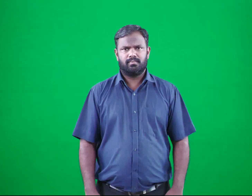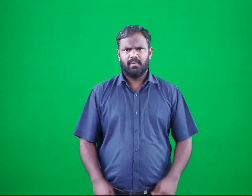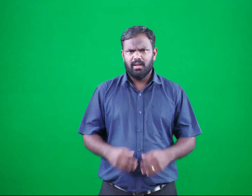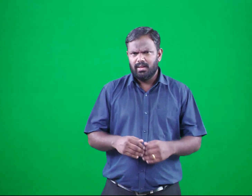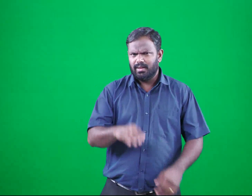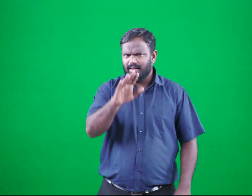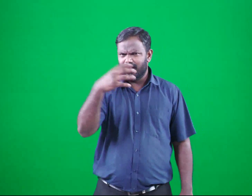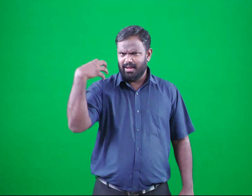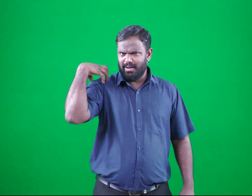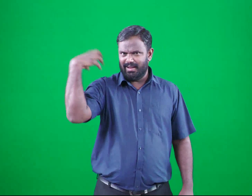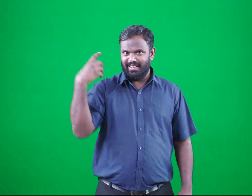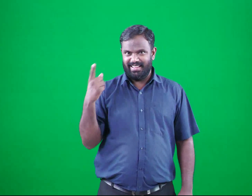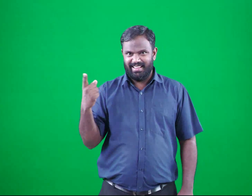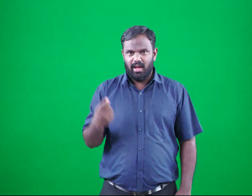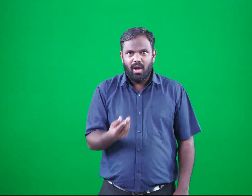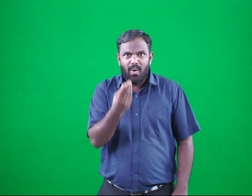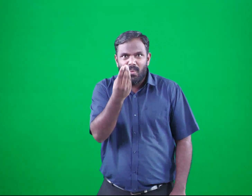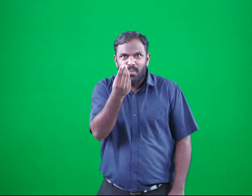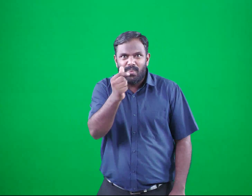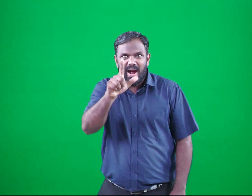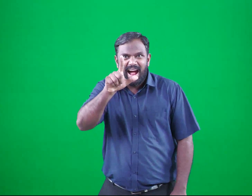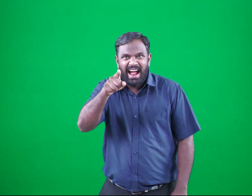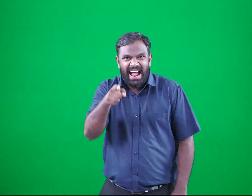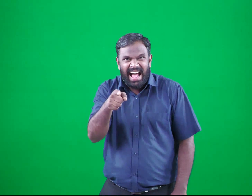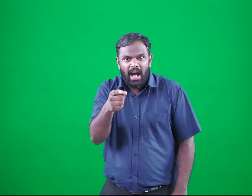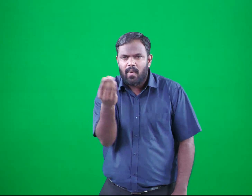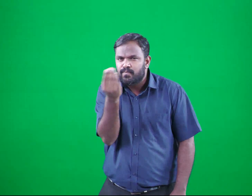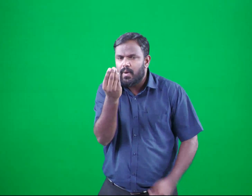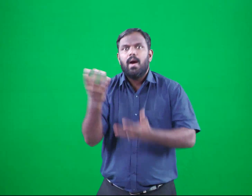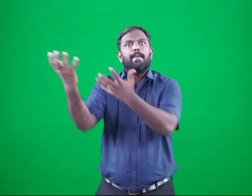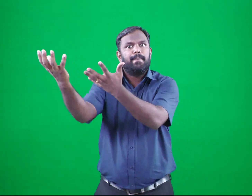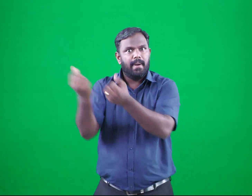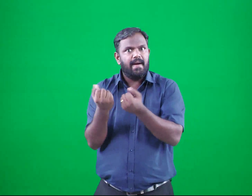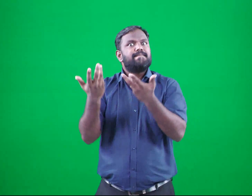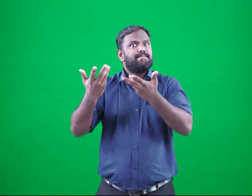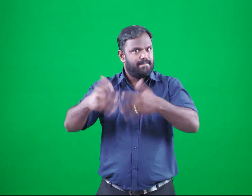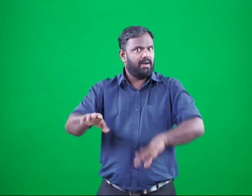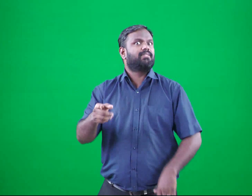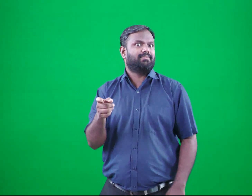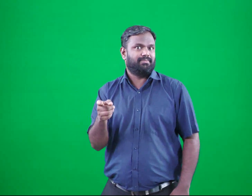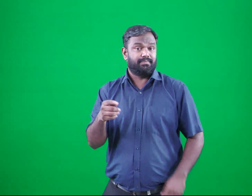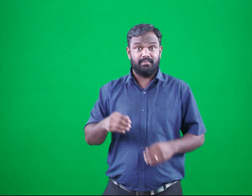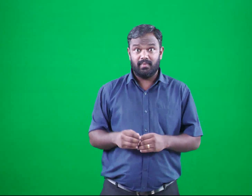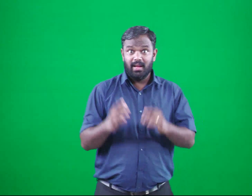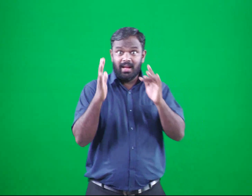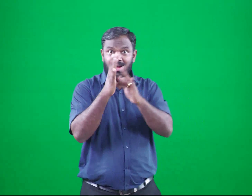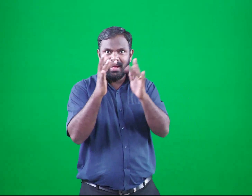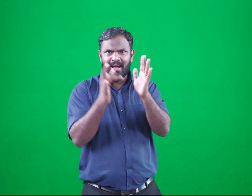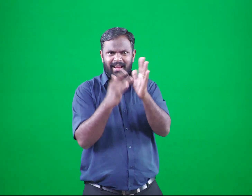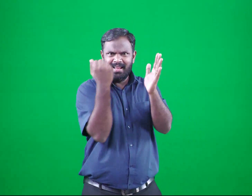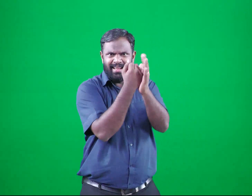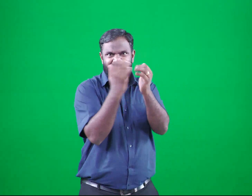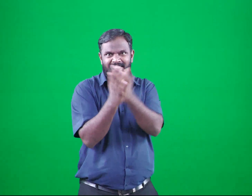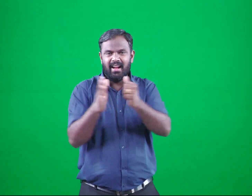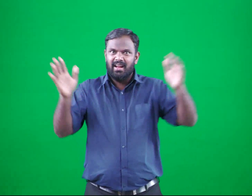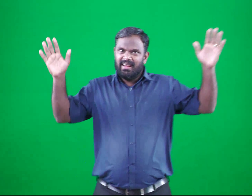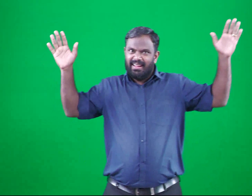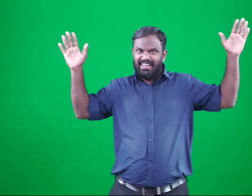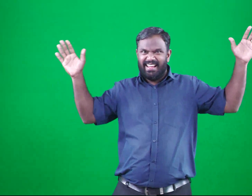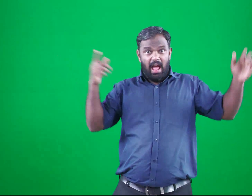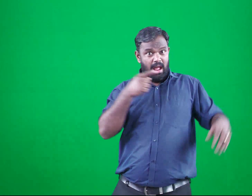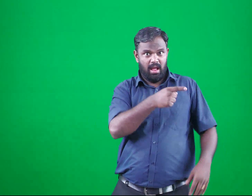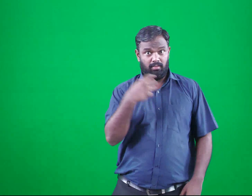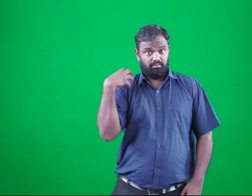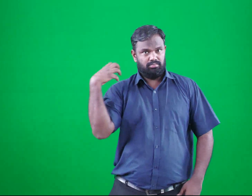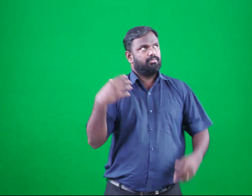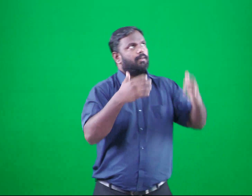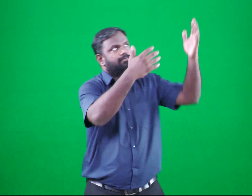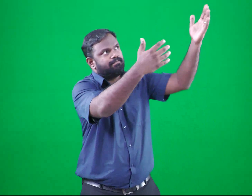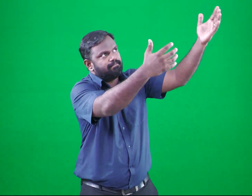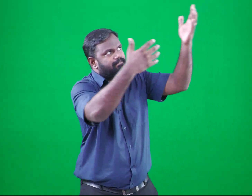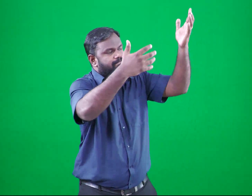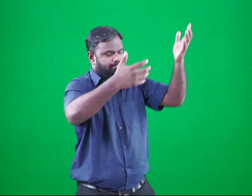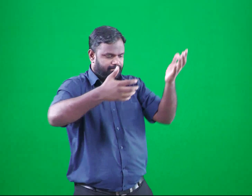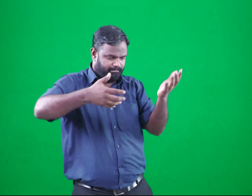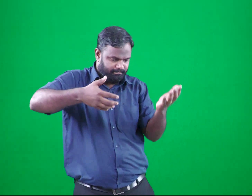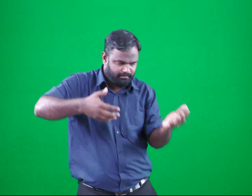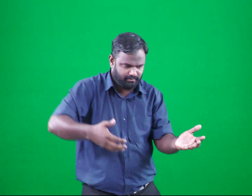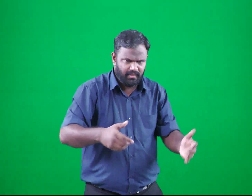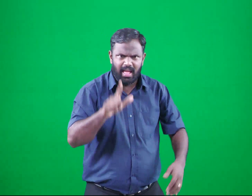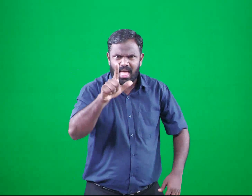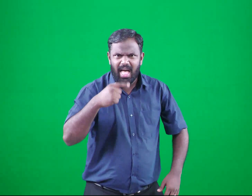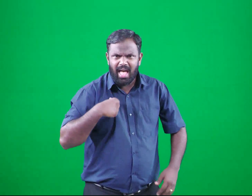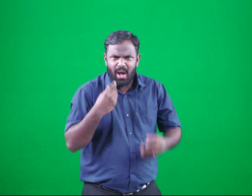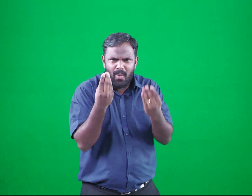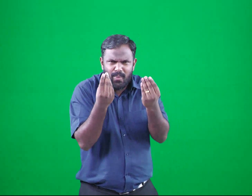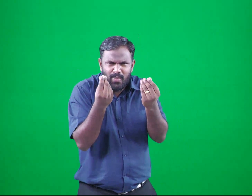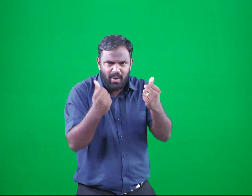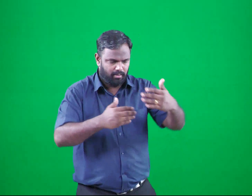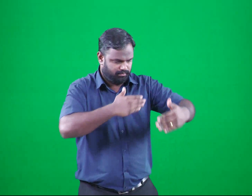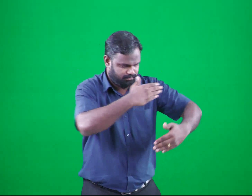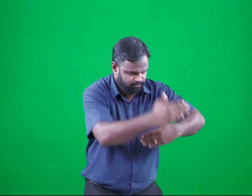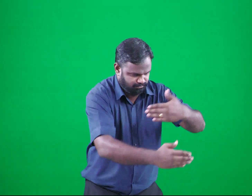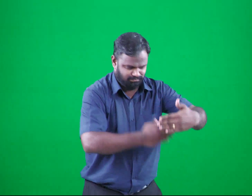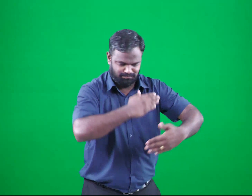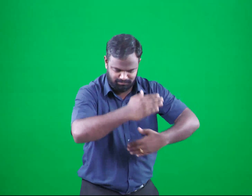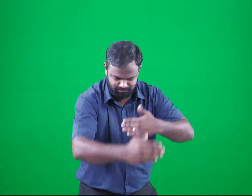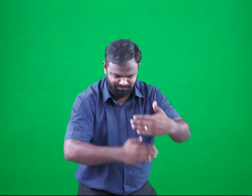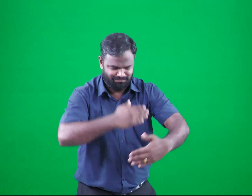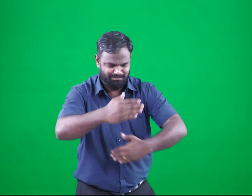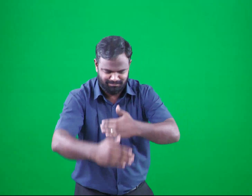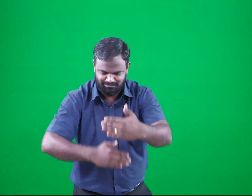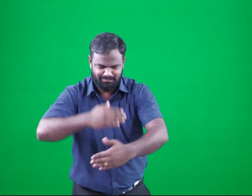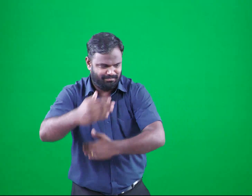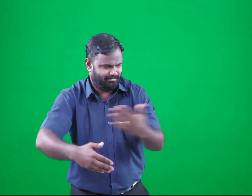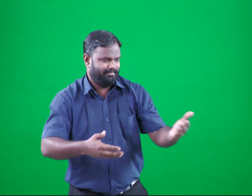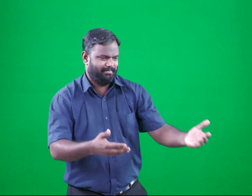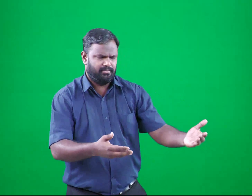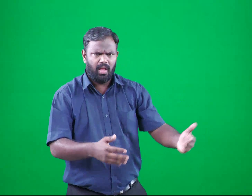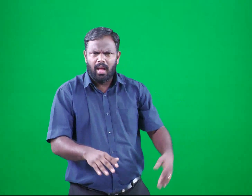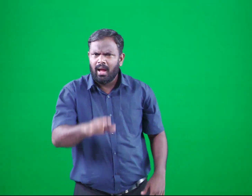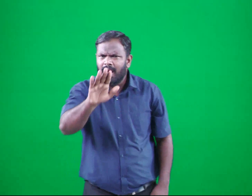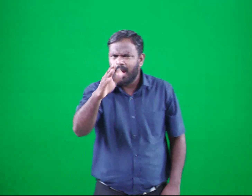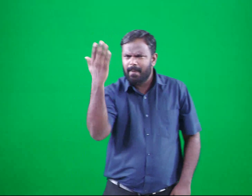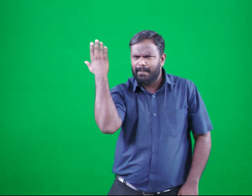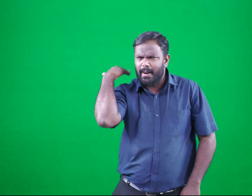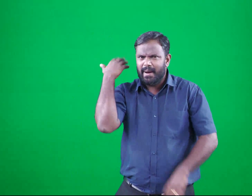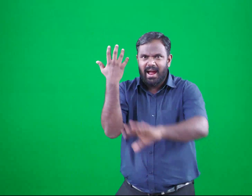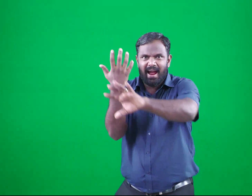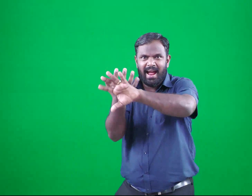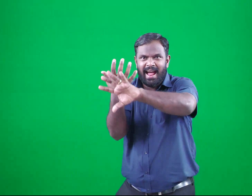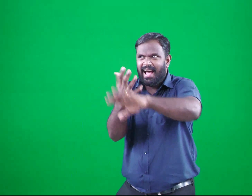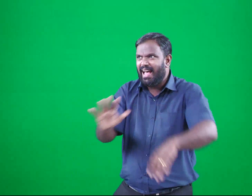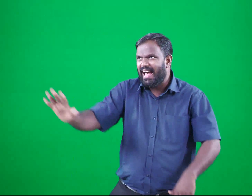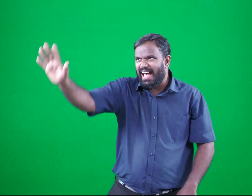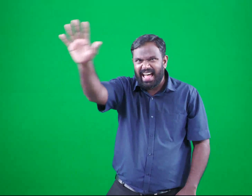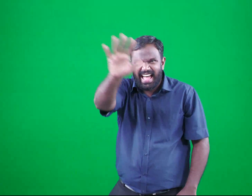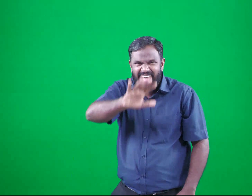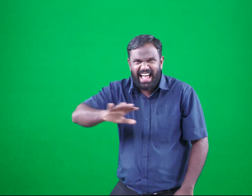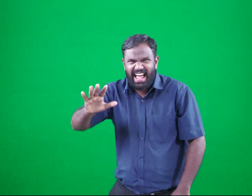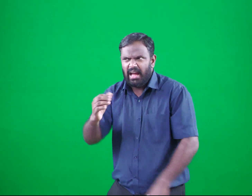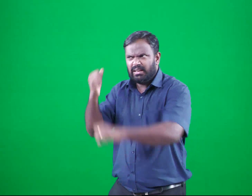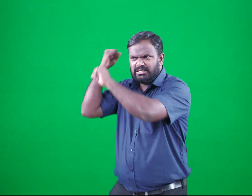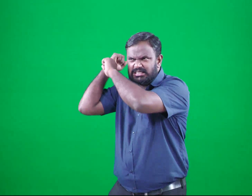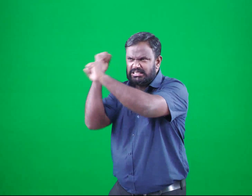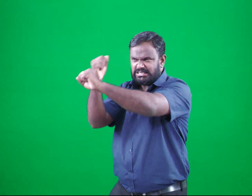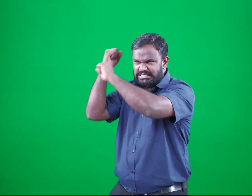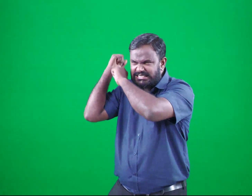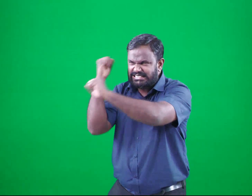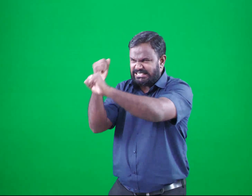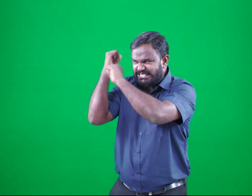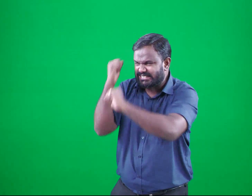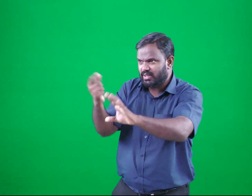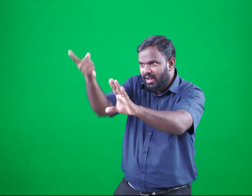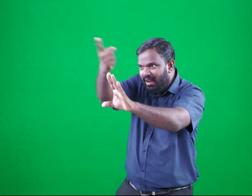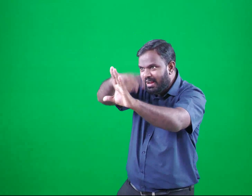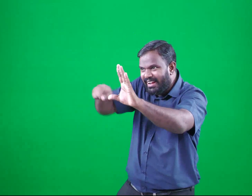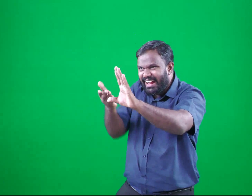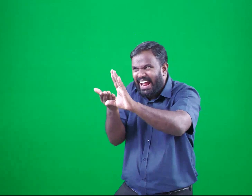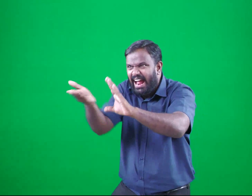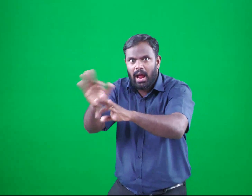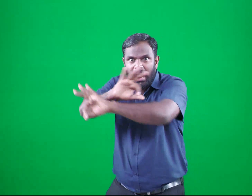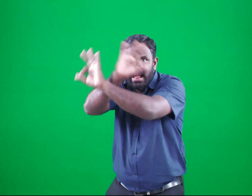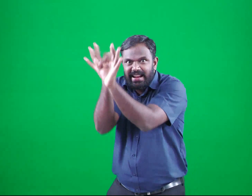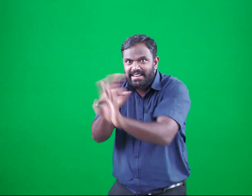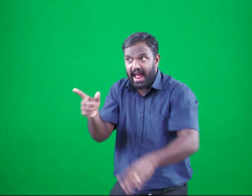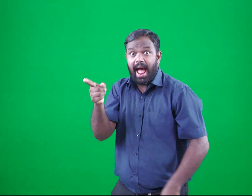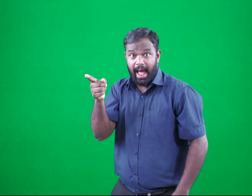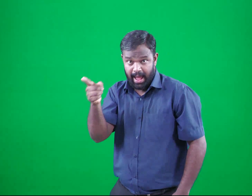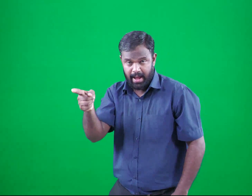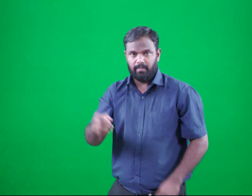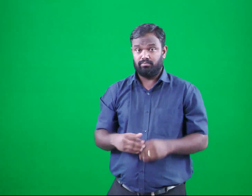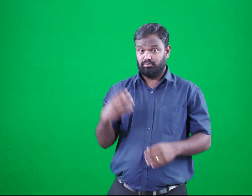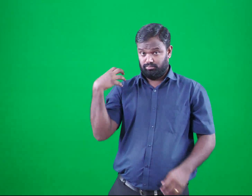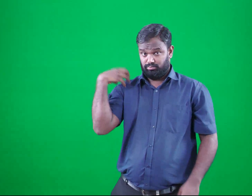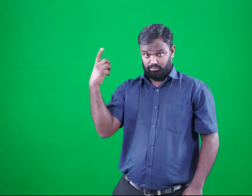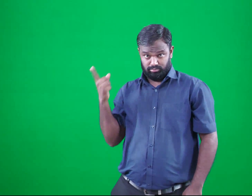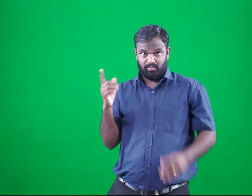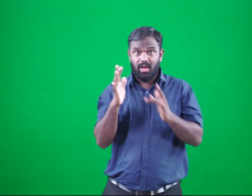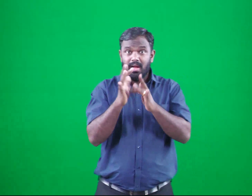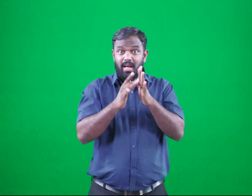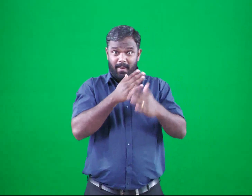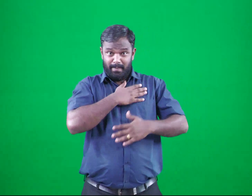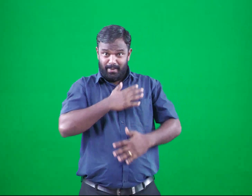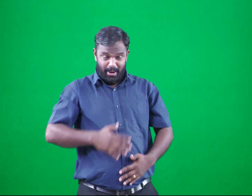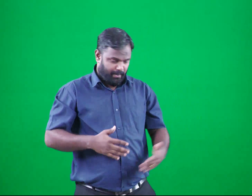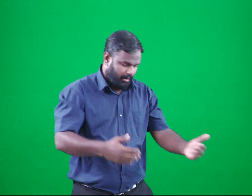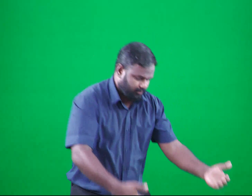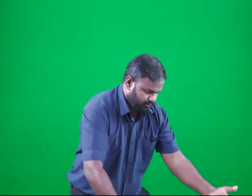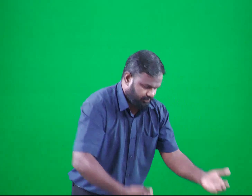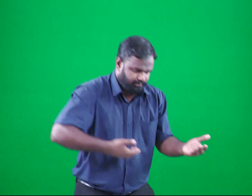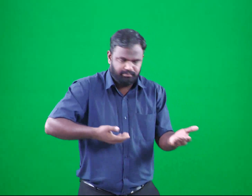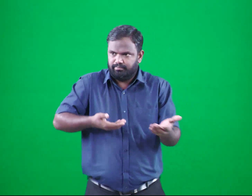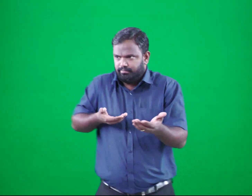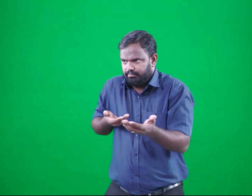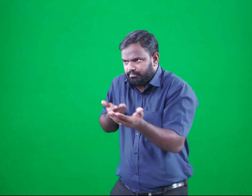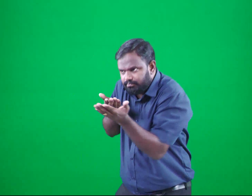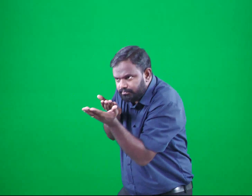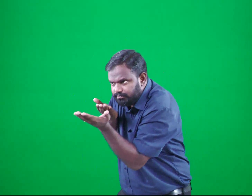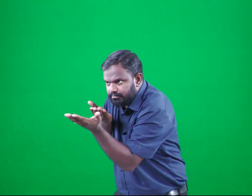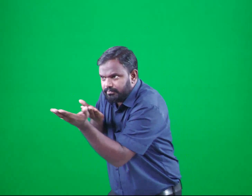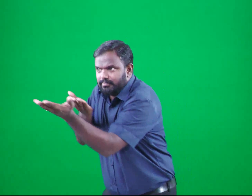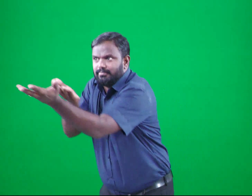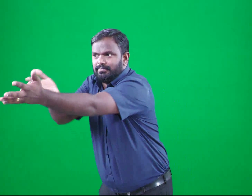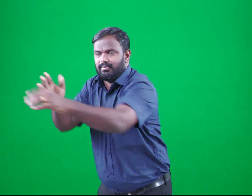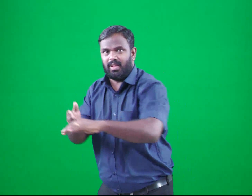So Joseph bought a linen cloth, took down the body of Jesus, wrapped it in the cloth, and placed it in a tomb that had been cut out of the rock.